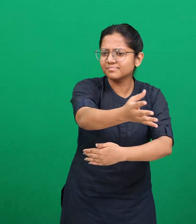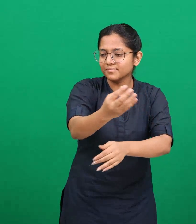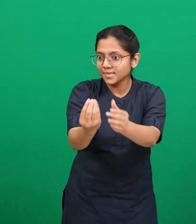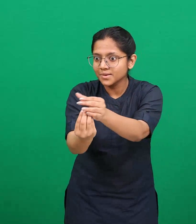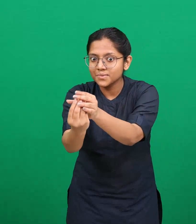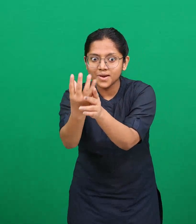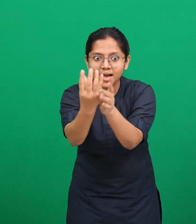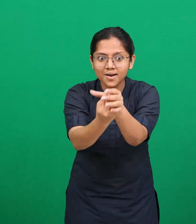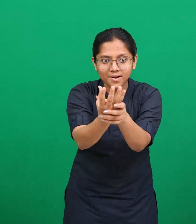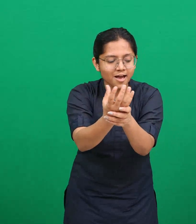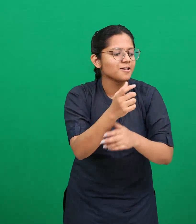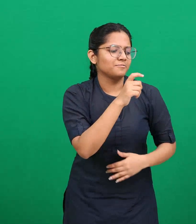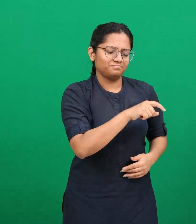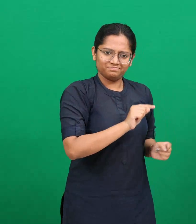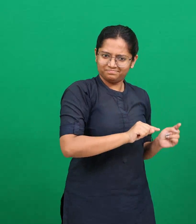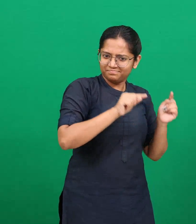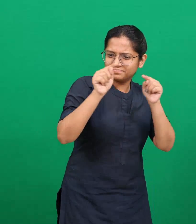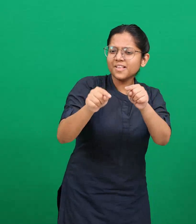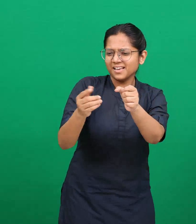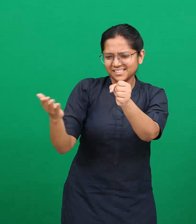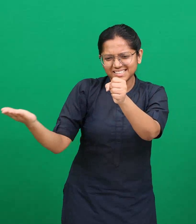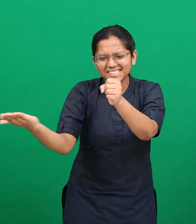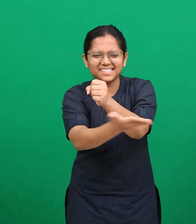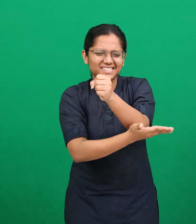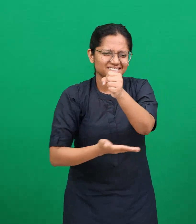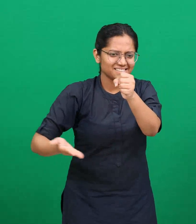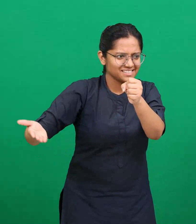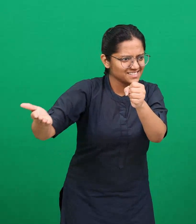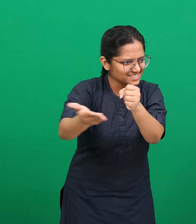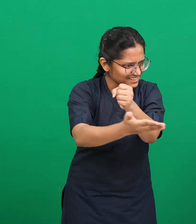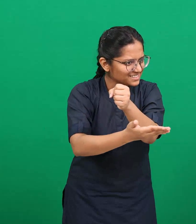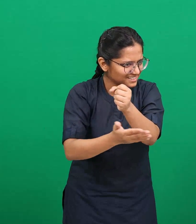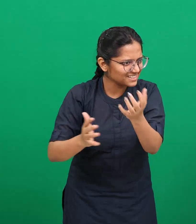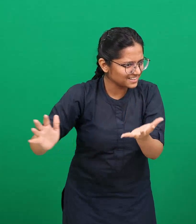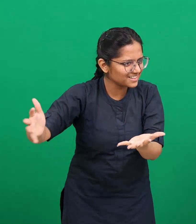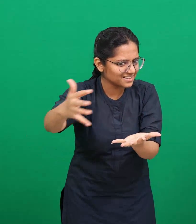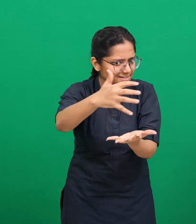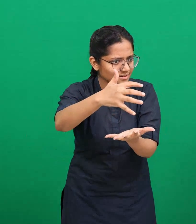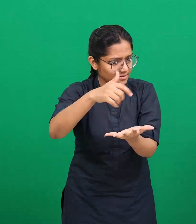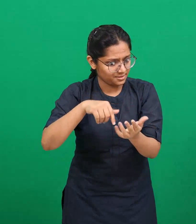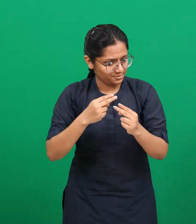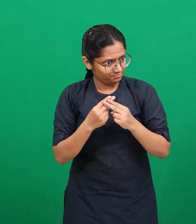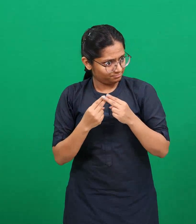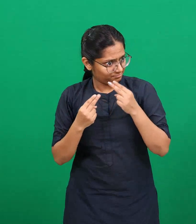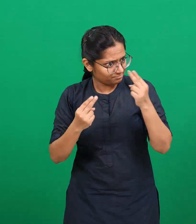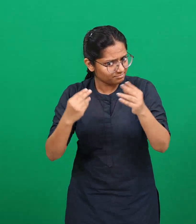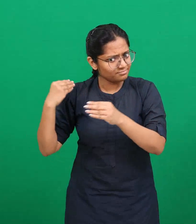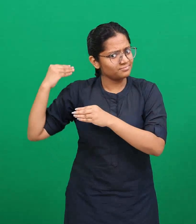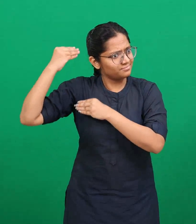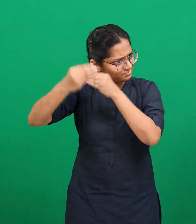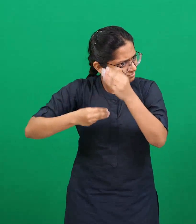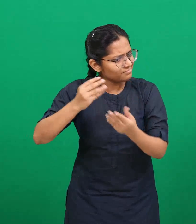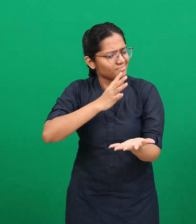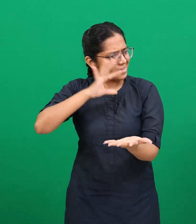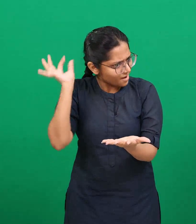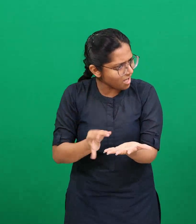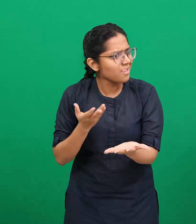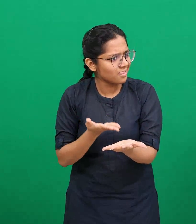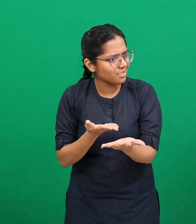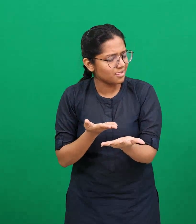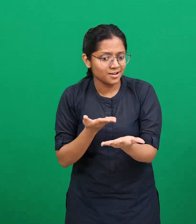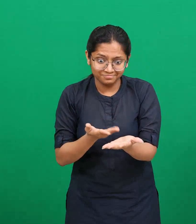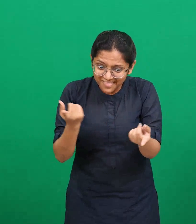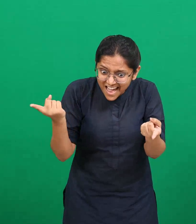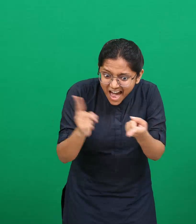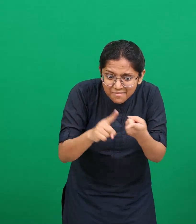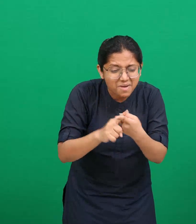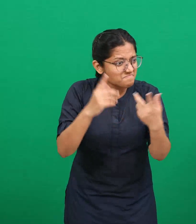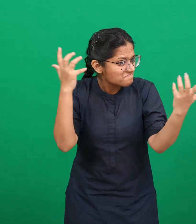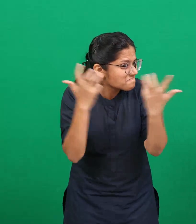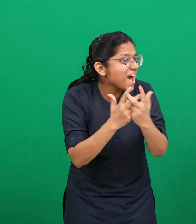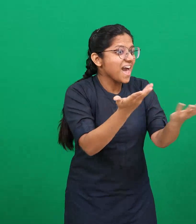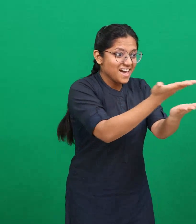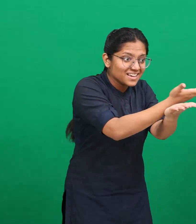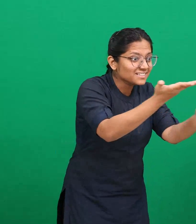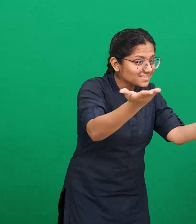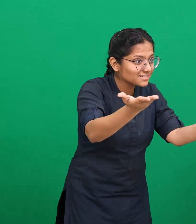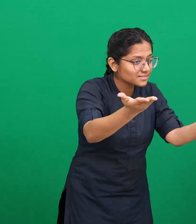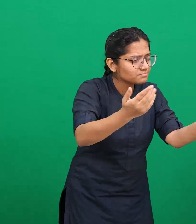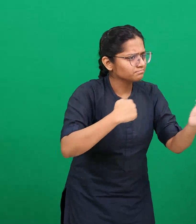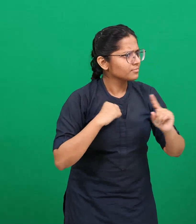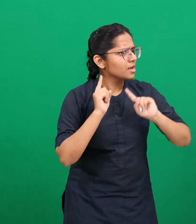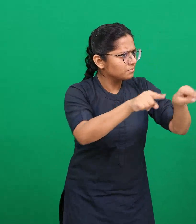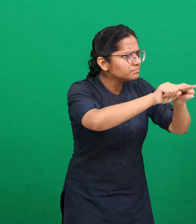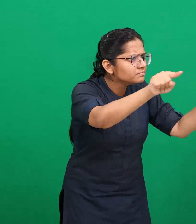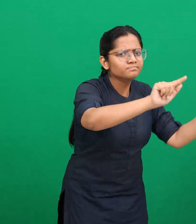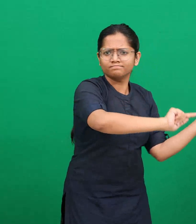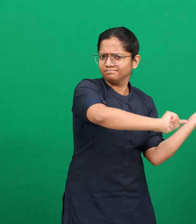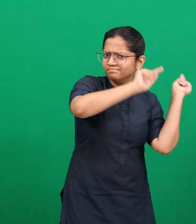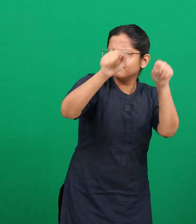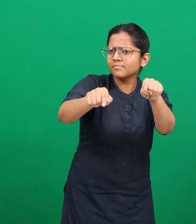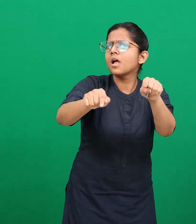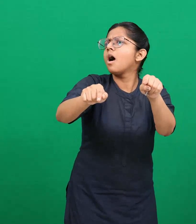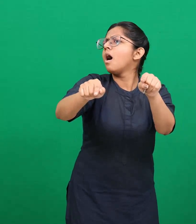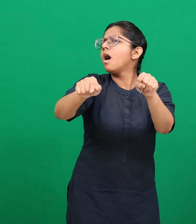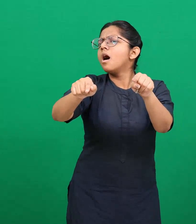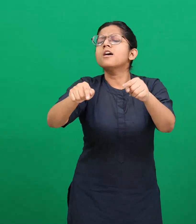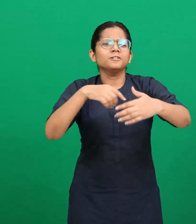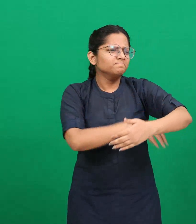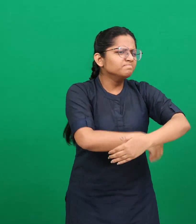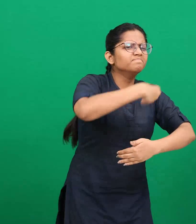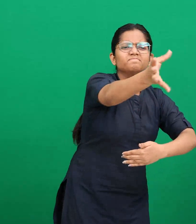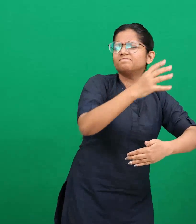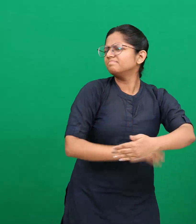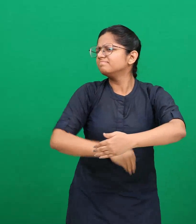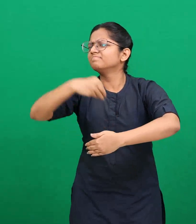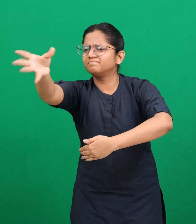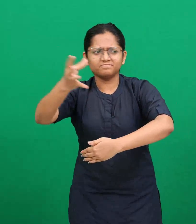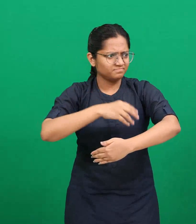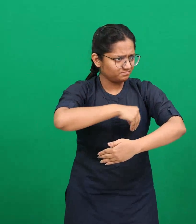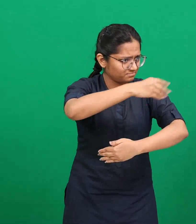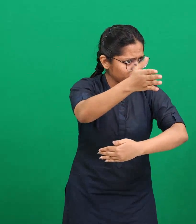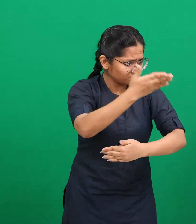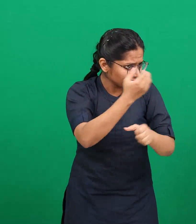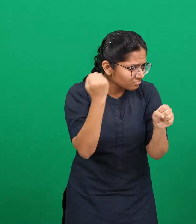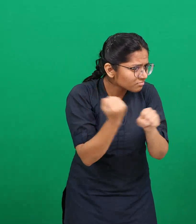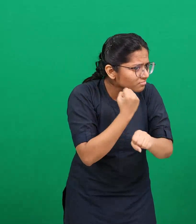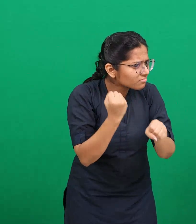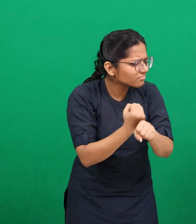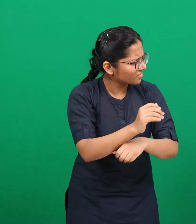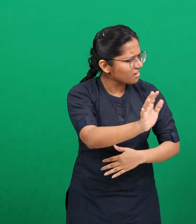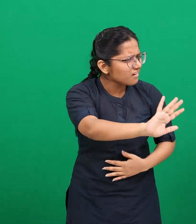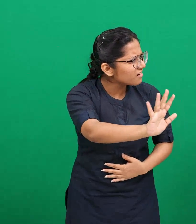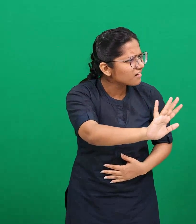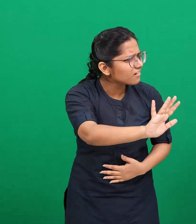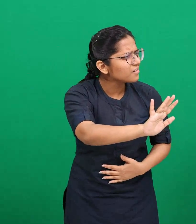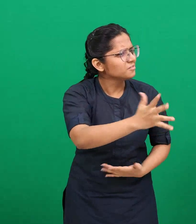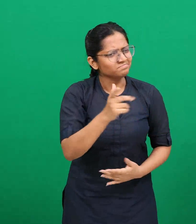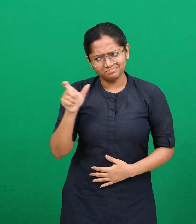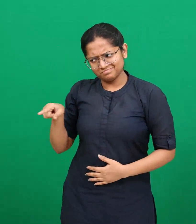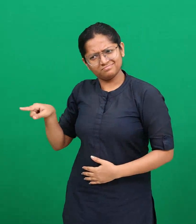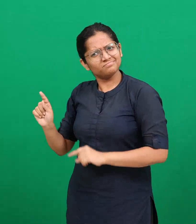I sent you to reap what you have not worked for;